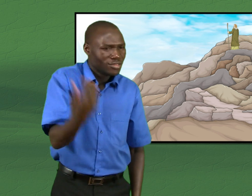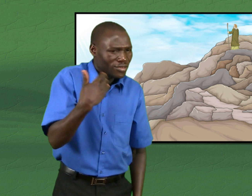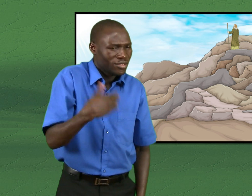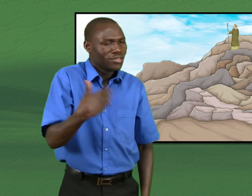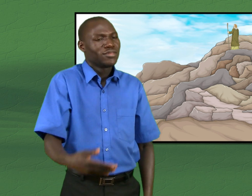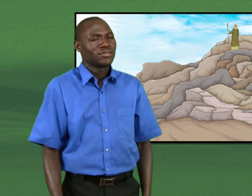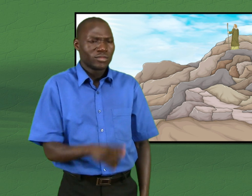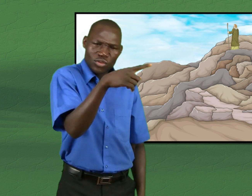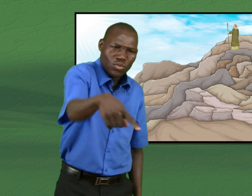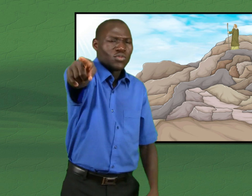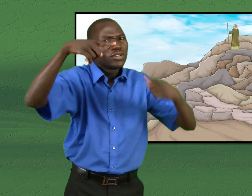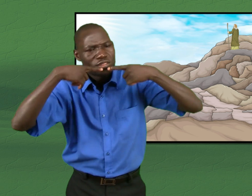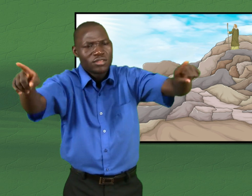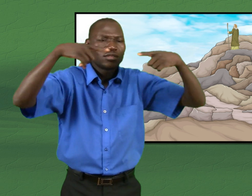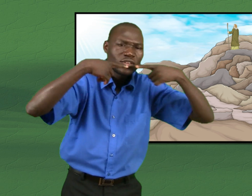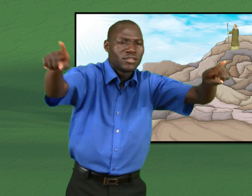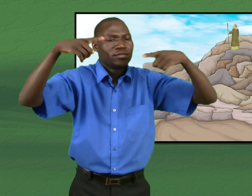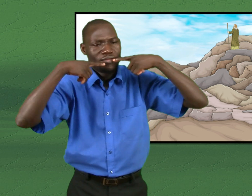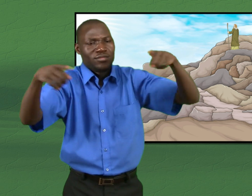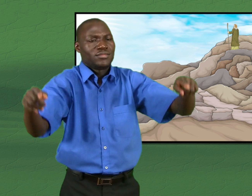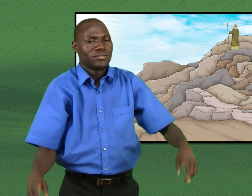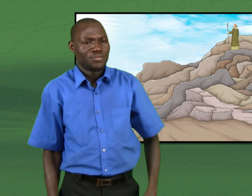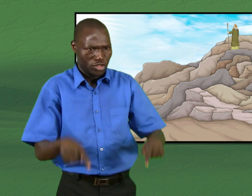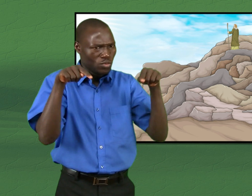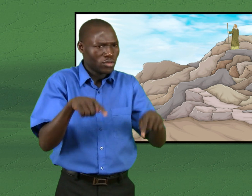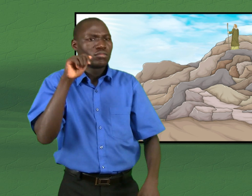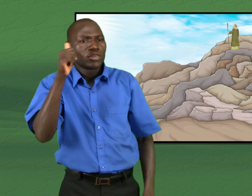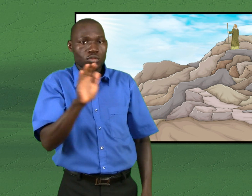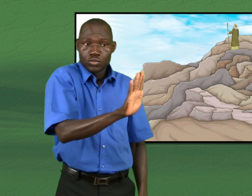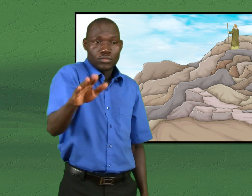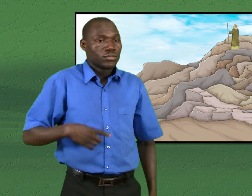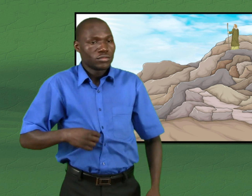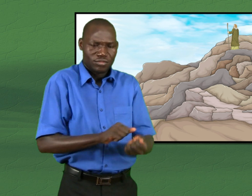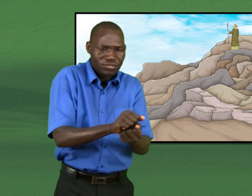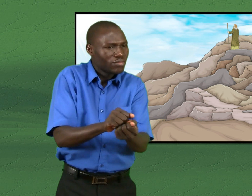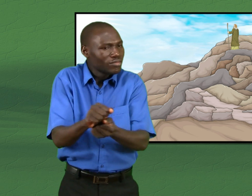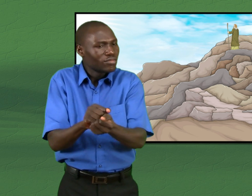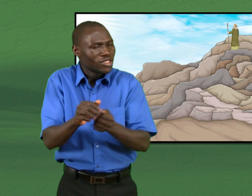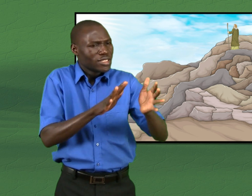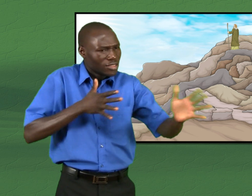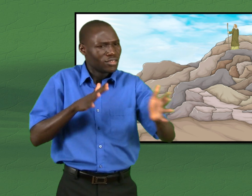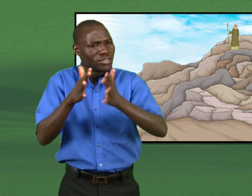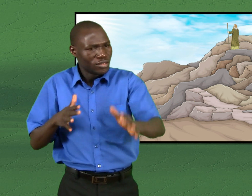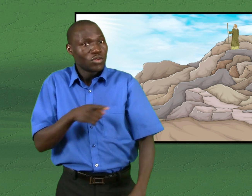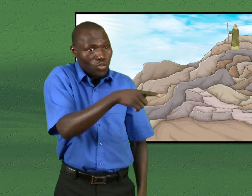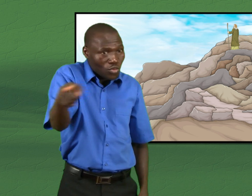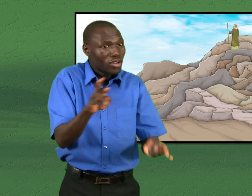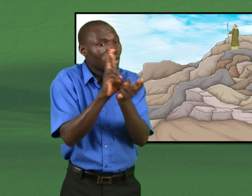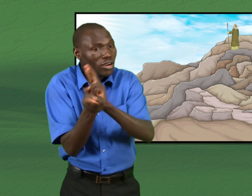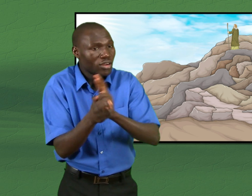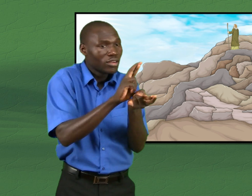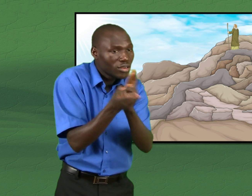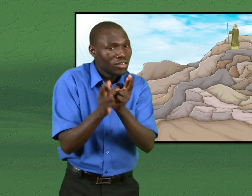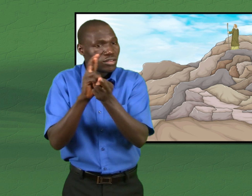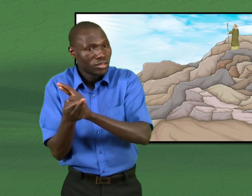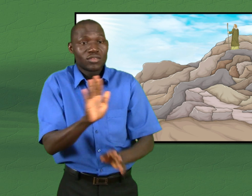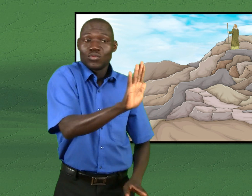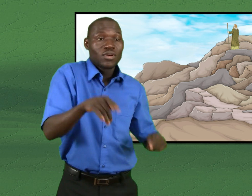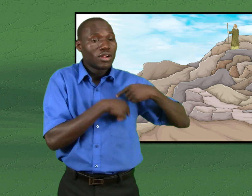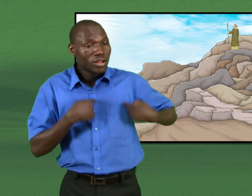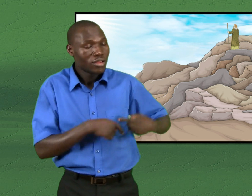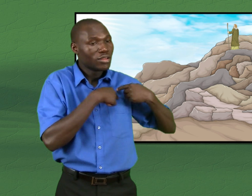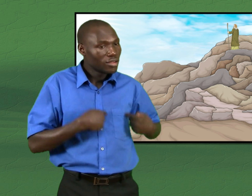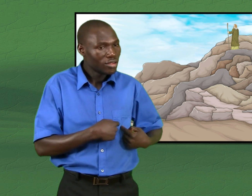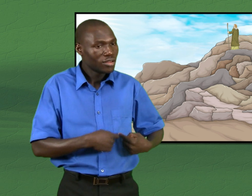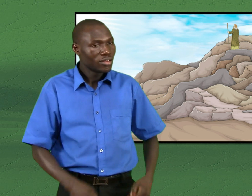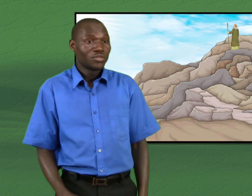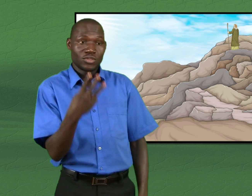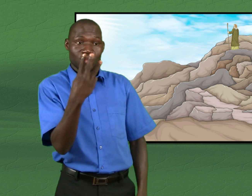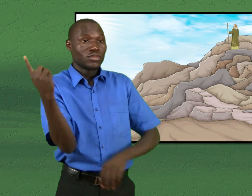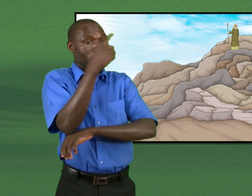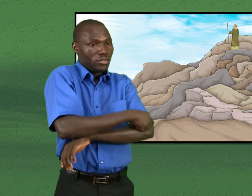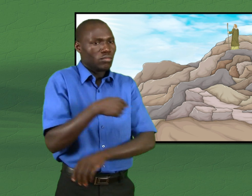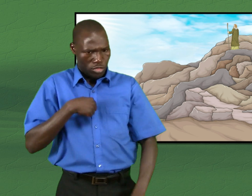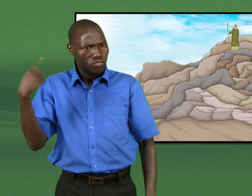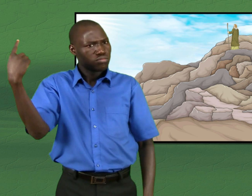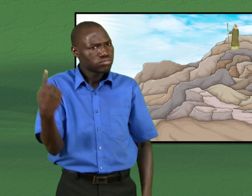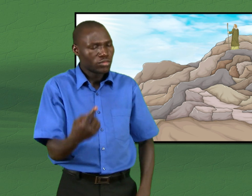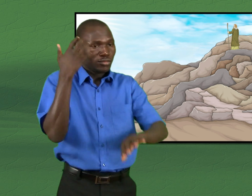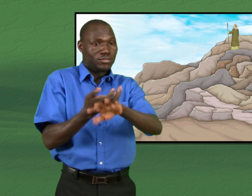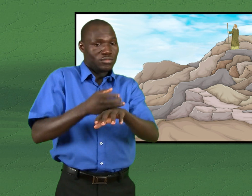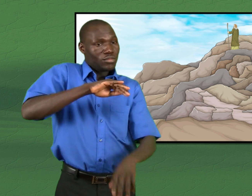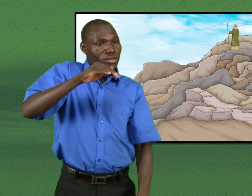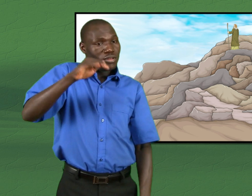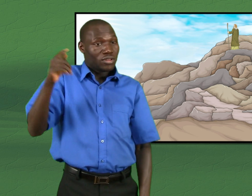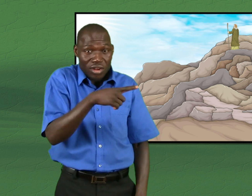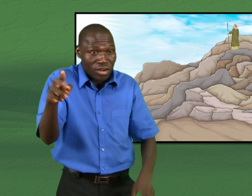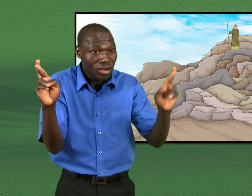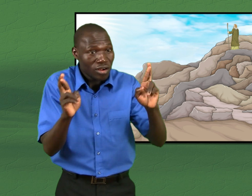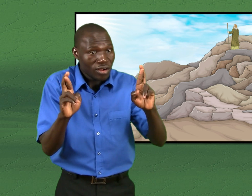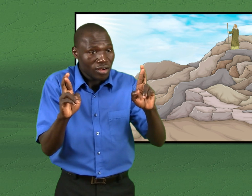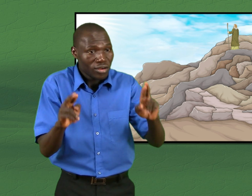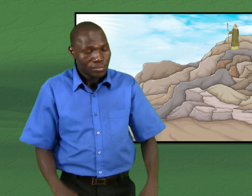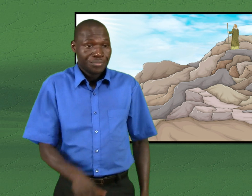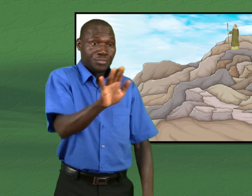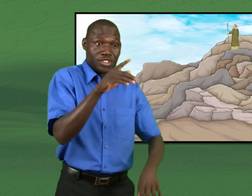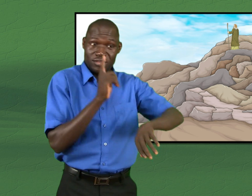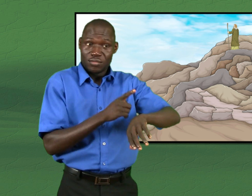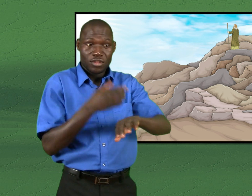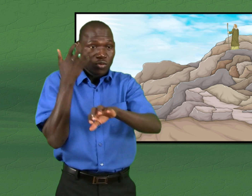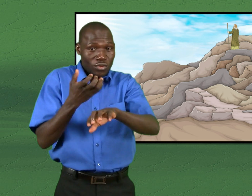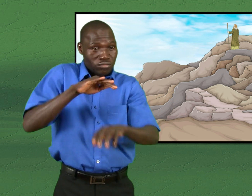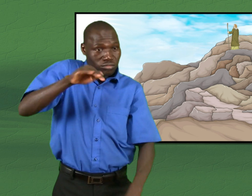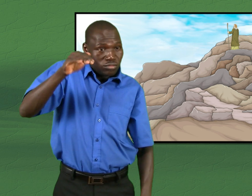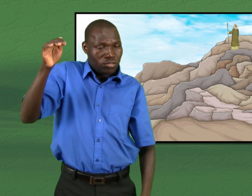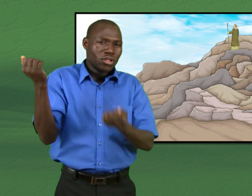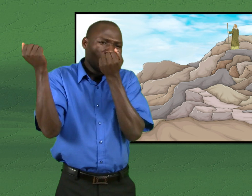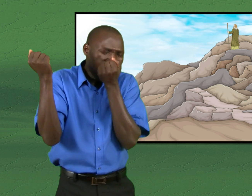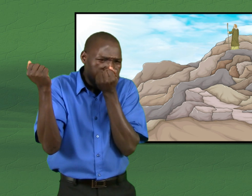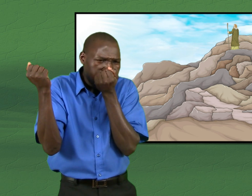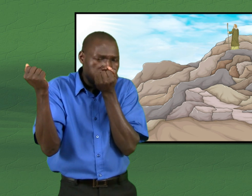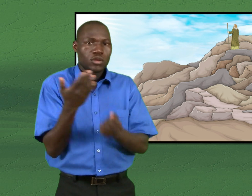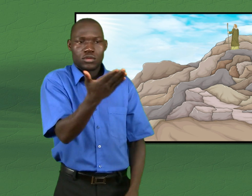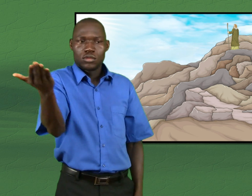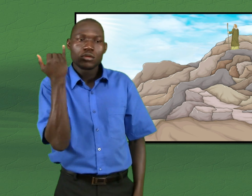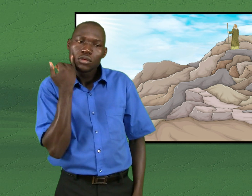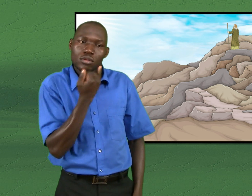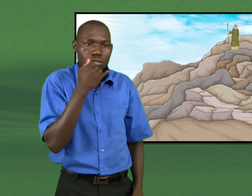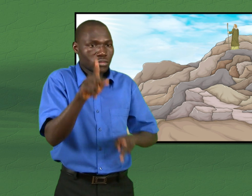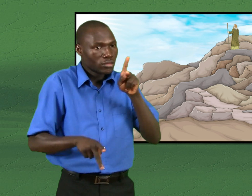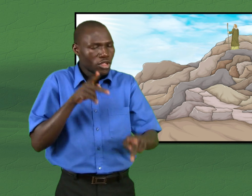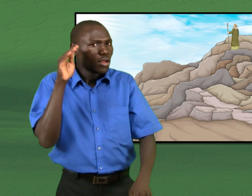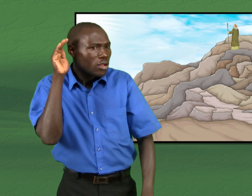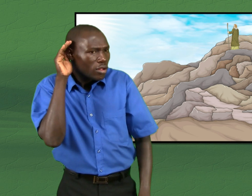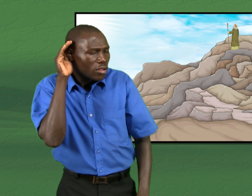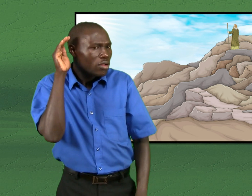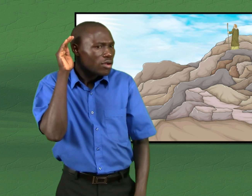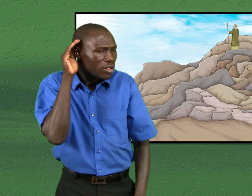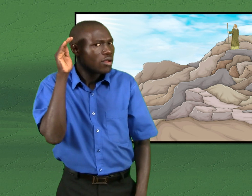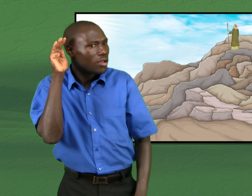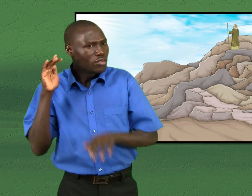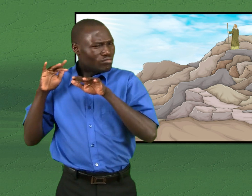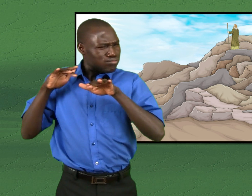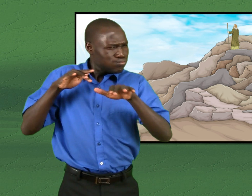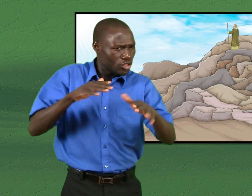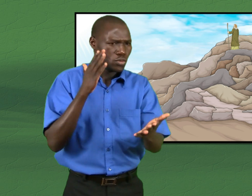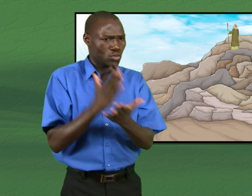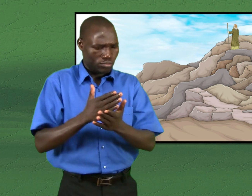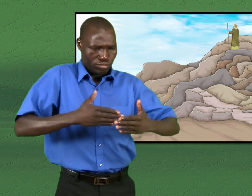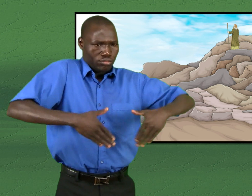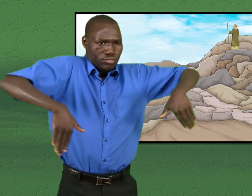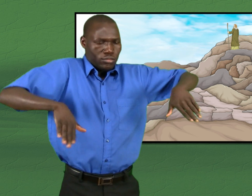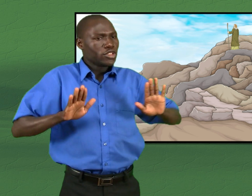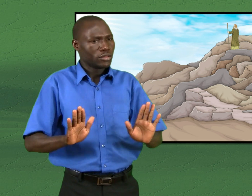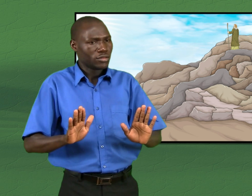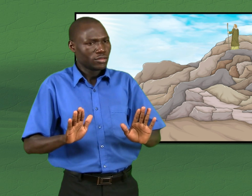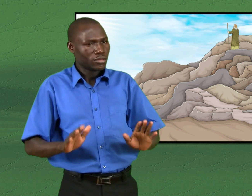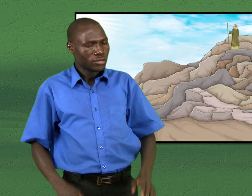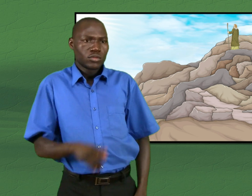And Moses relayed to the LORD what the people had said. Then the LORD said to Moses, “Go to the people and consecrate them today and tomorrow.